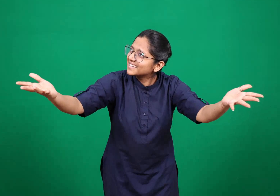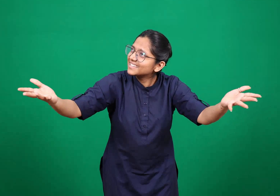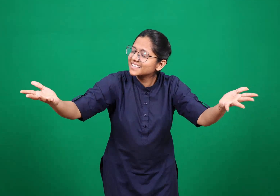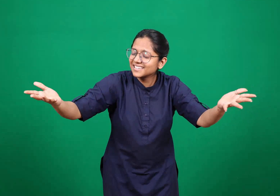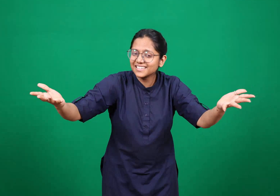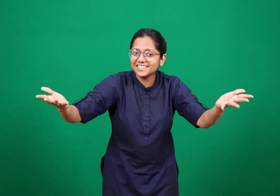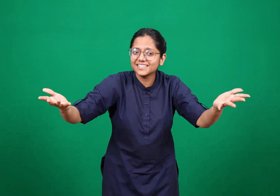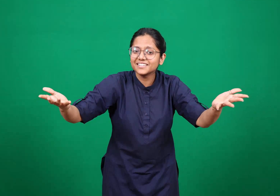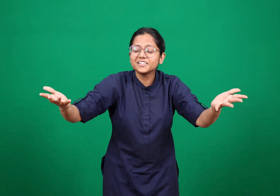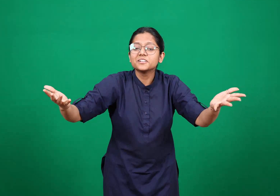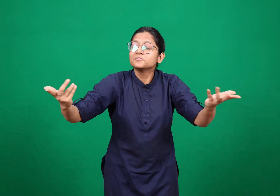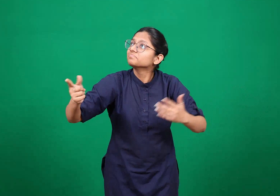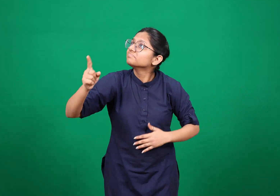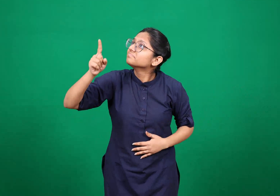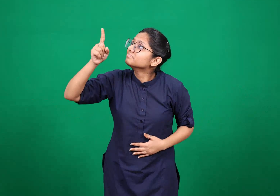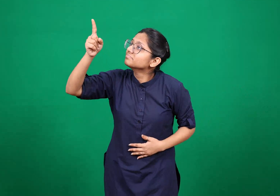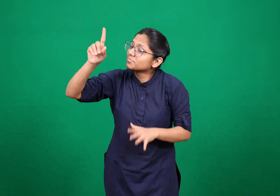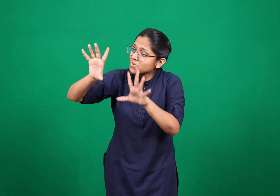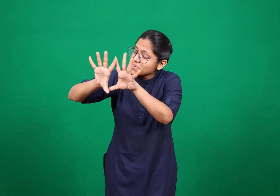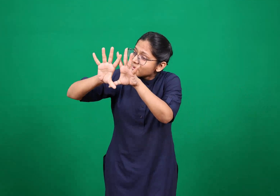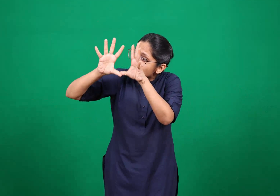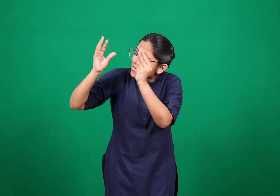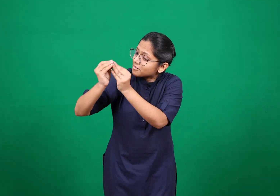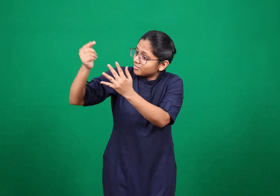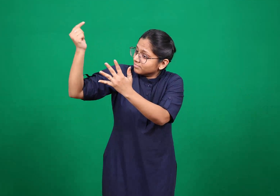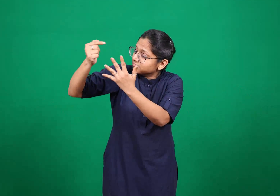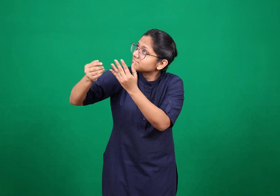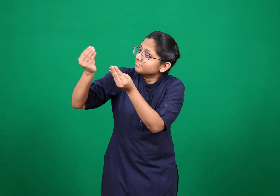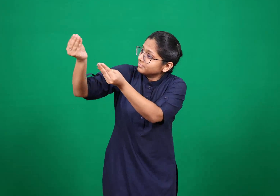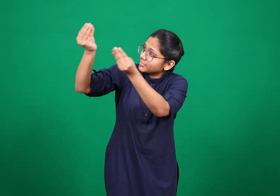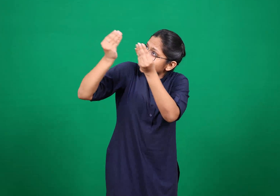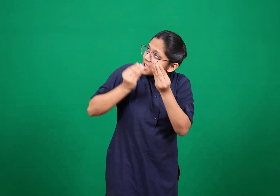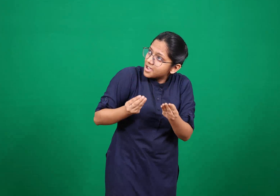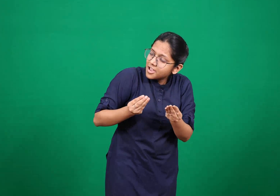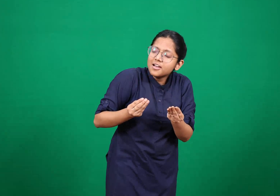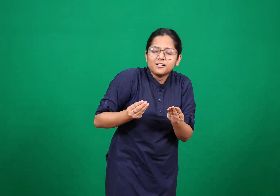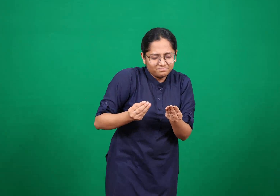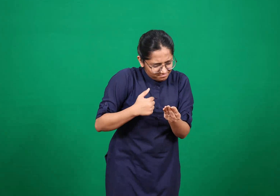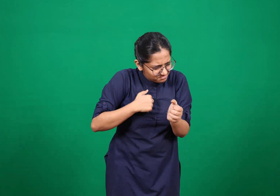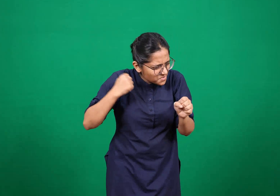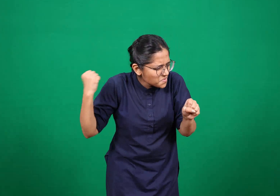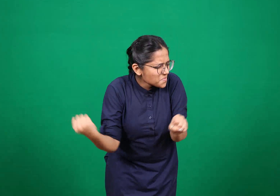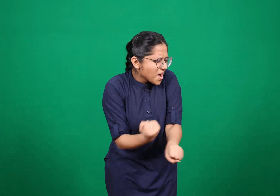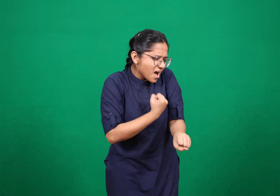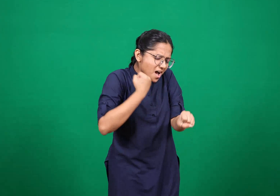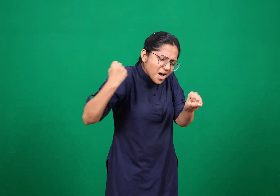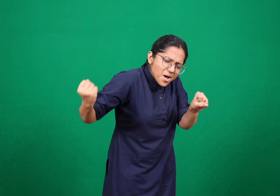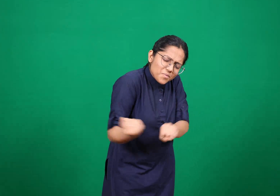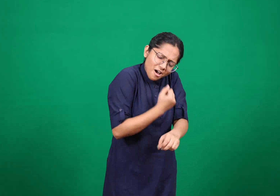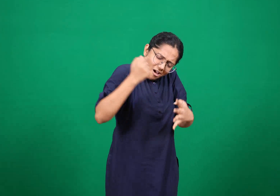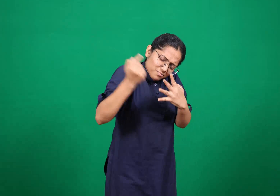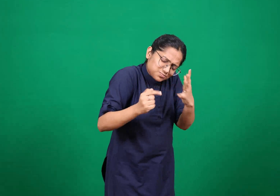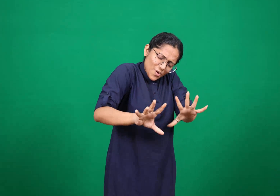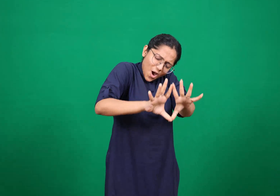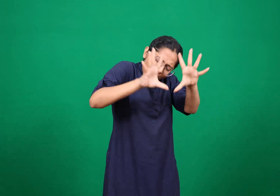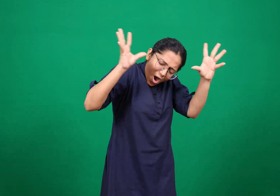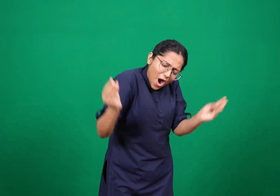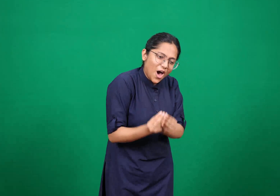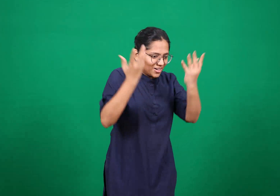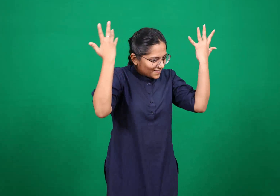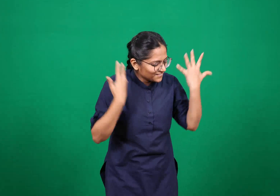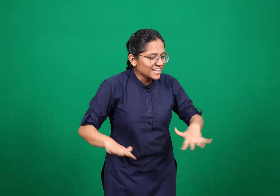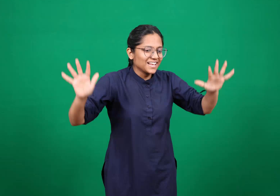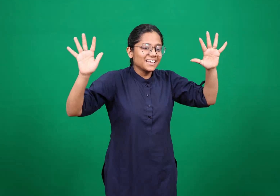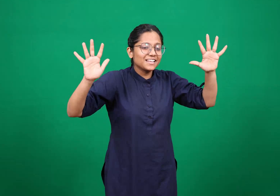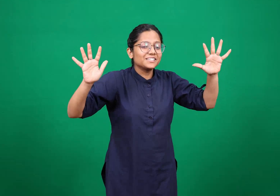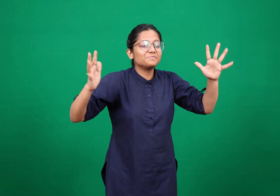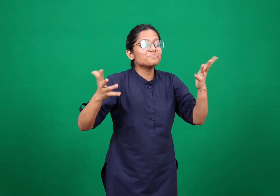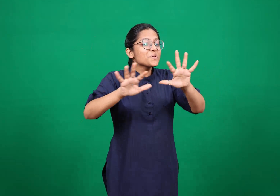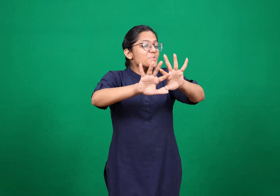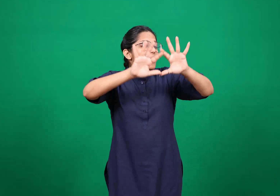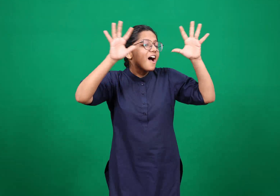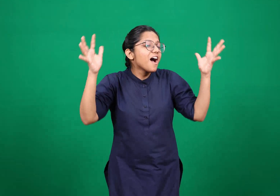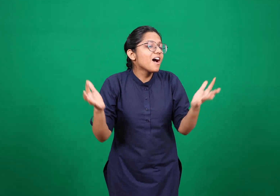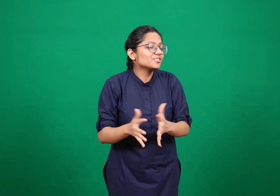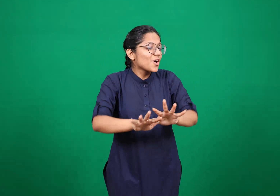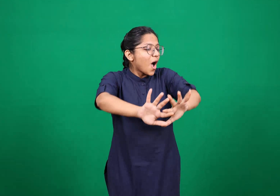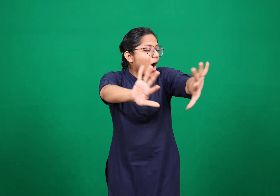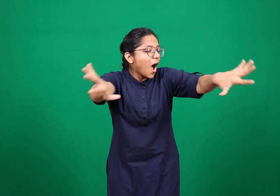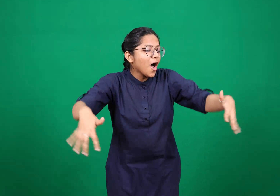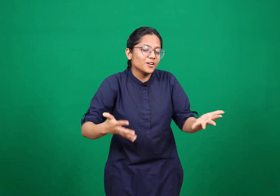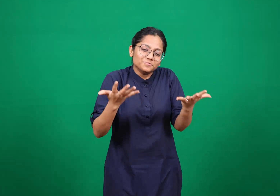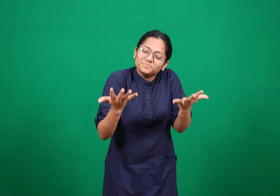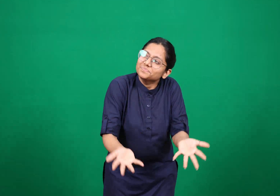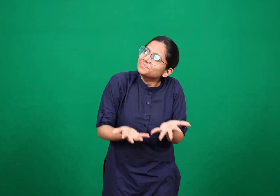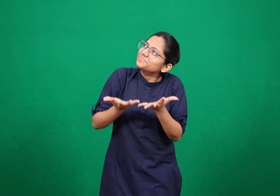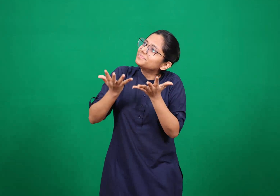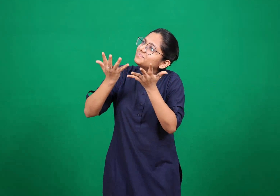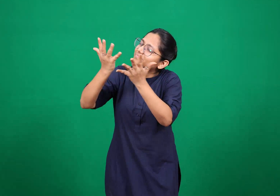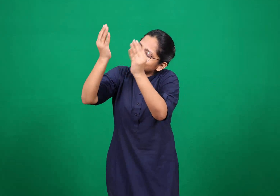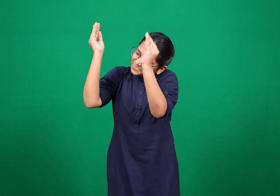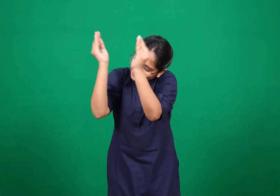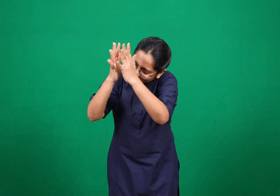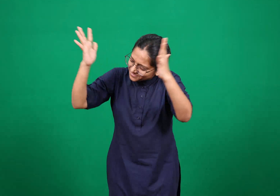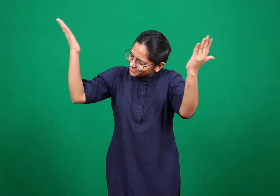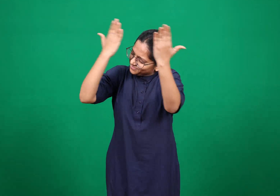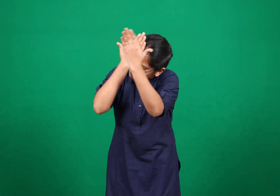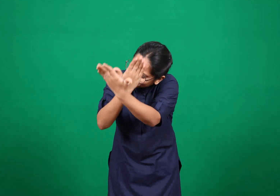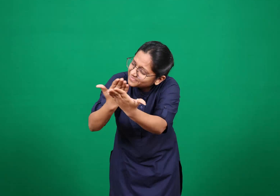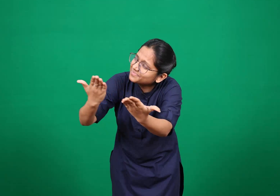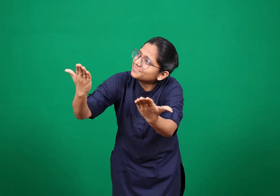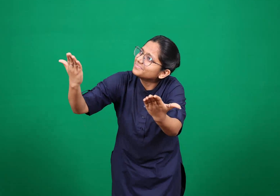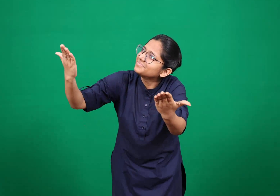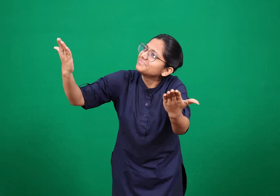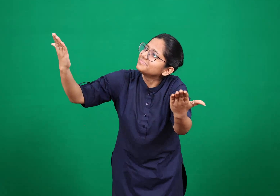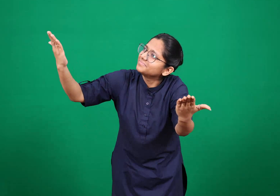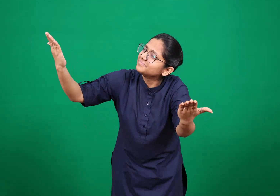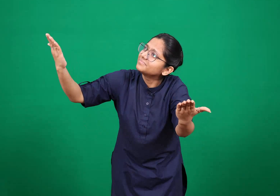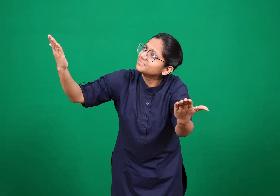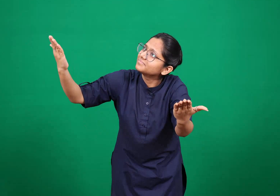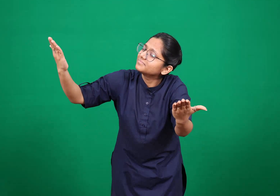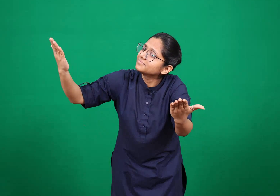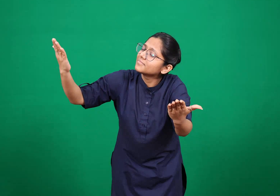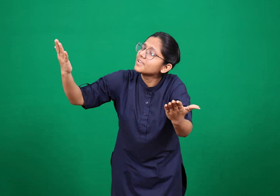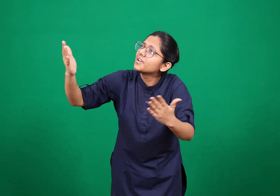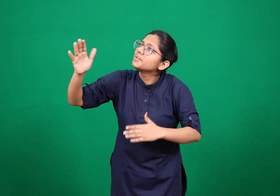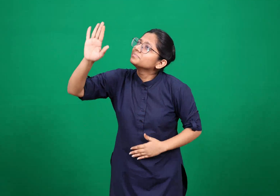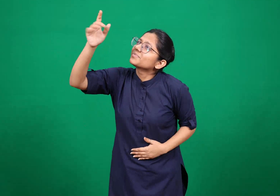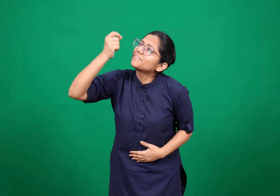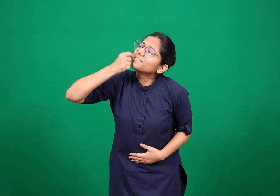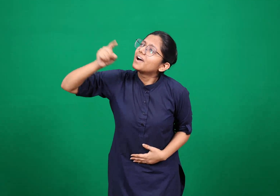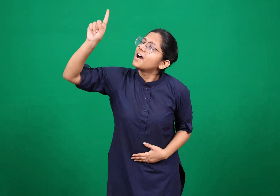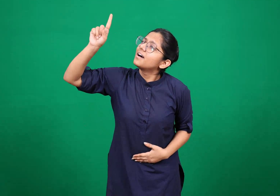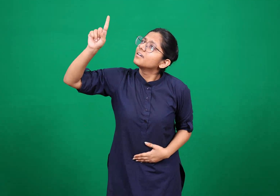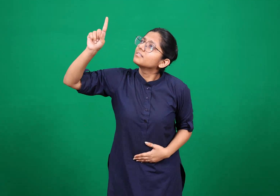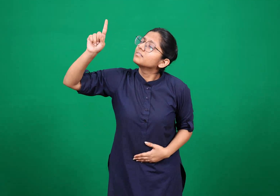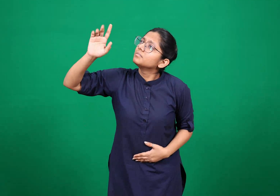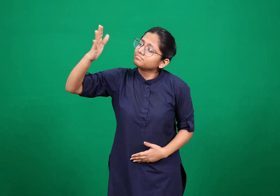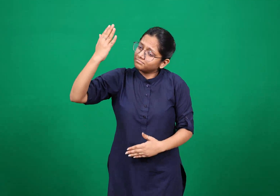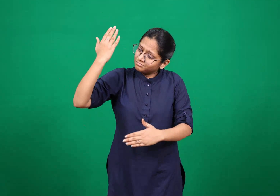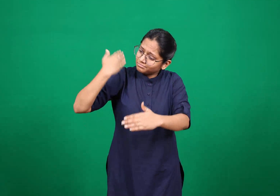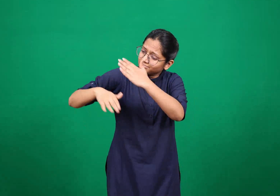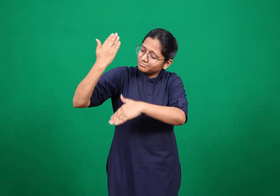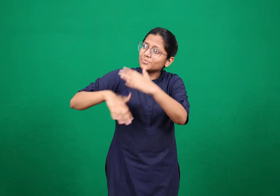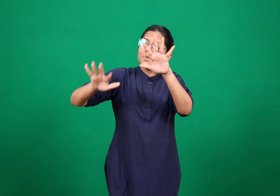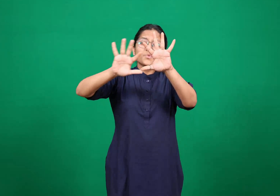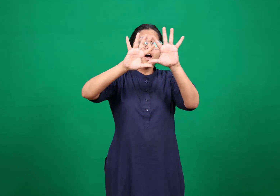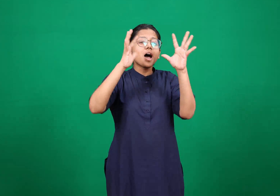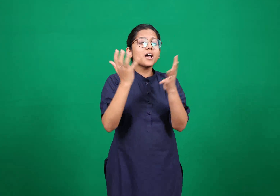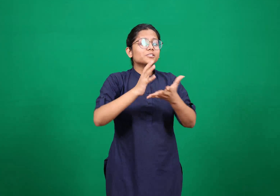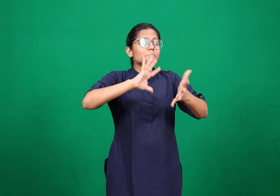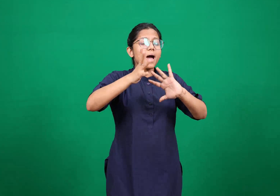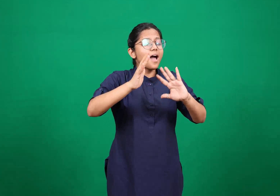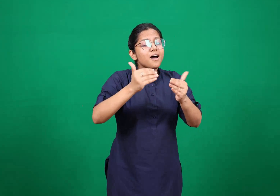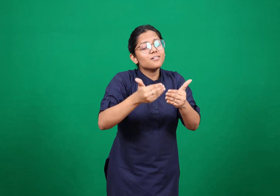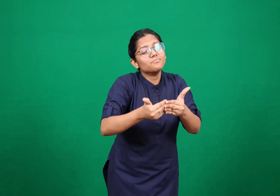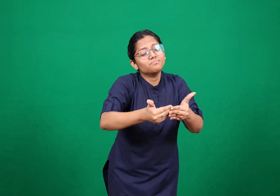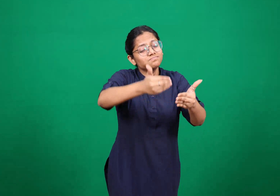I have glorified You on earth by accomplishing the work You gave Me to do.